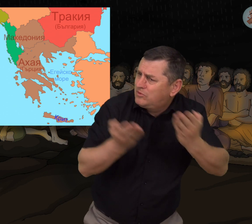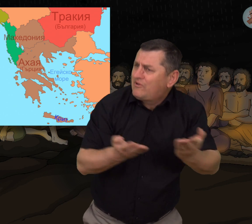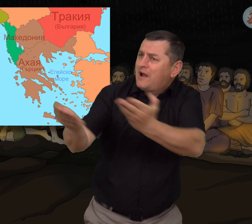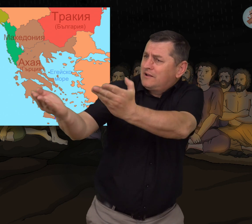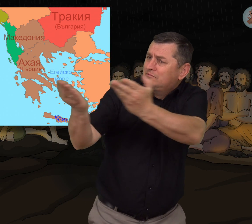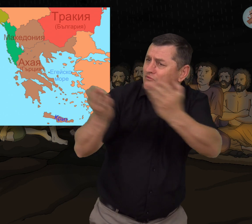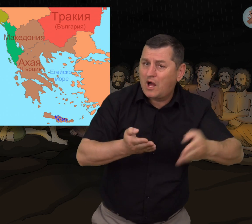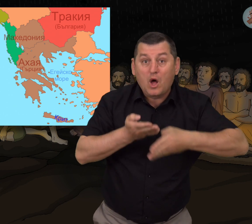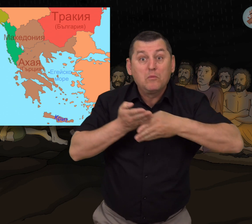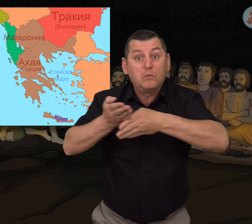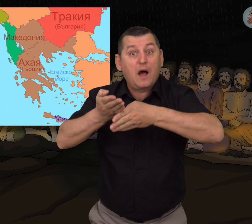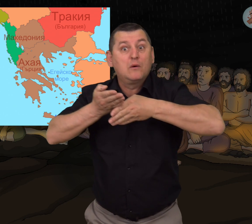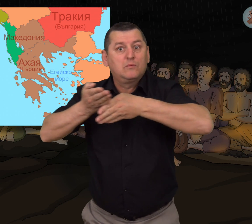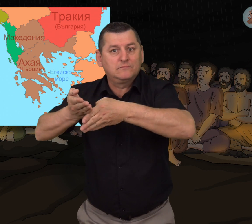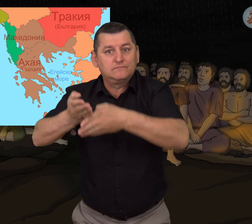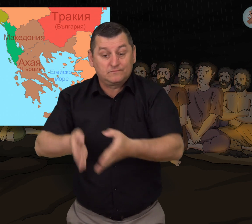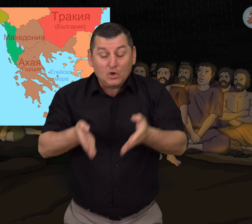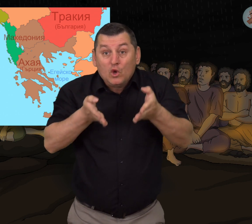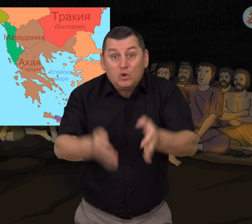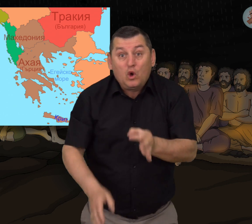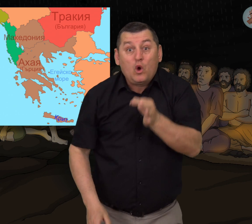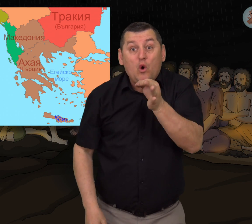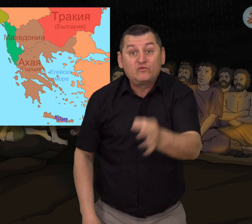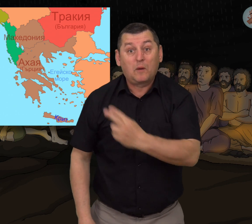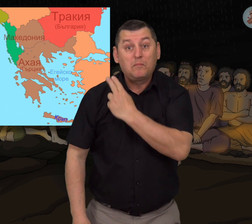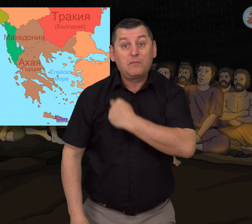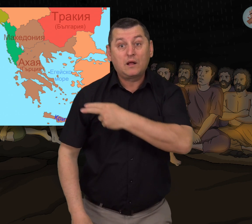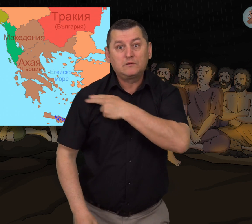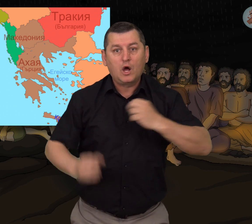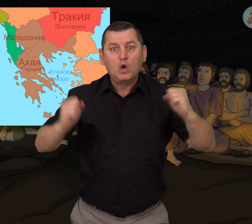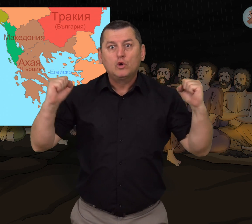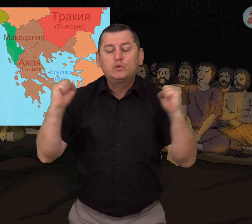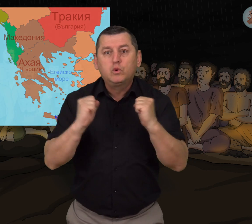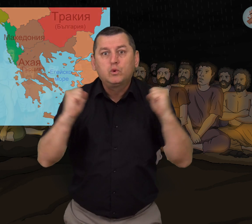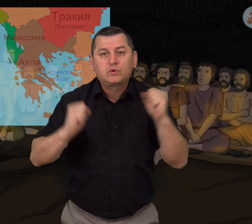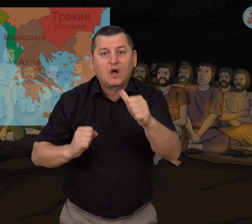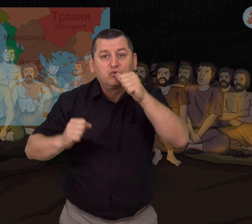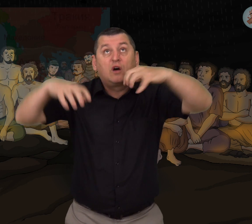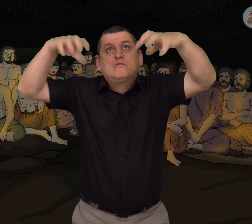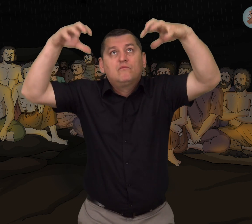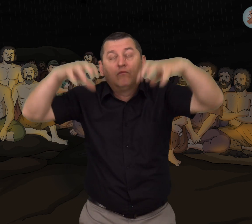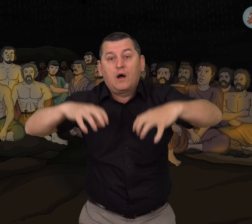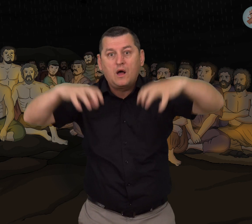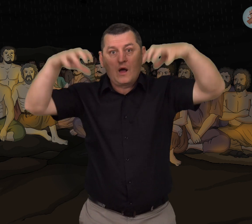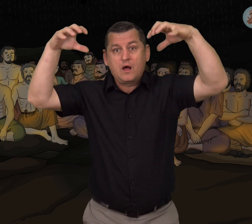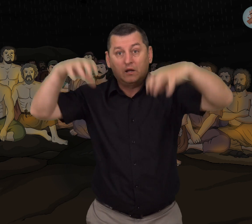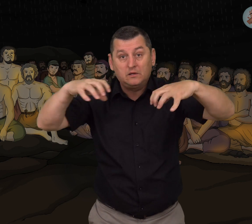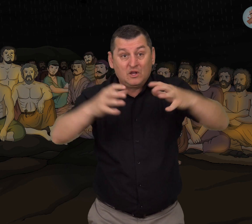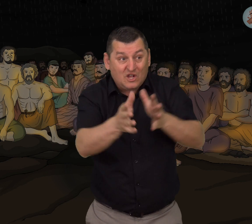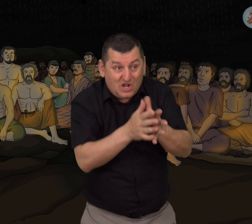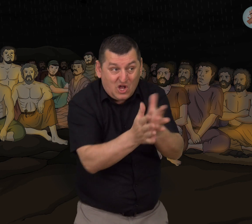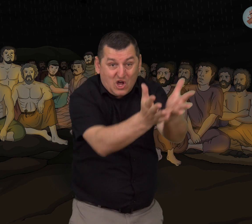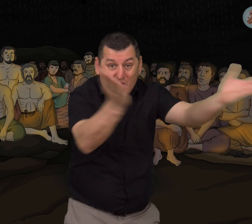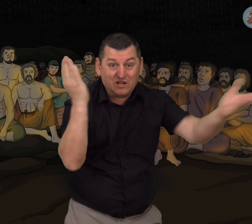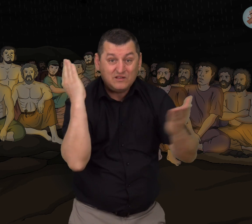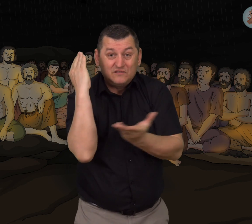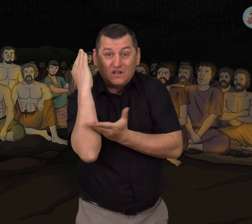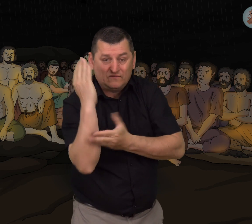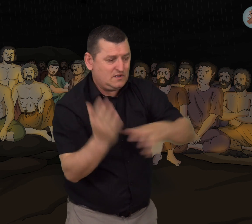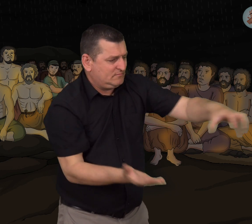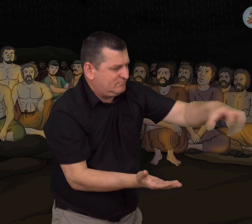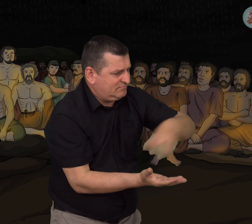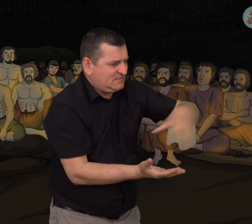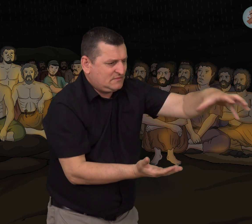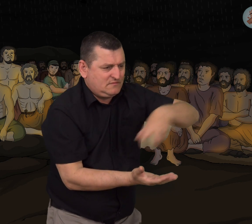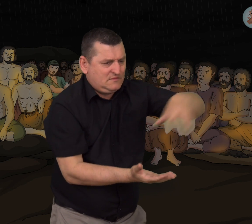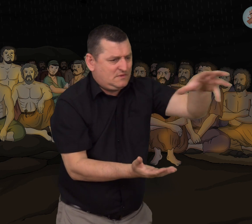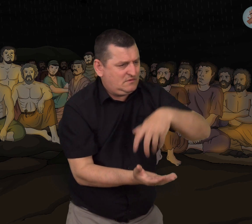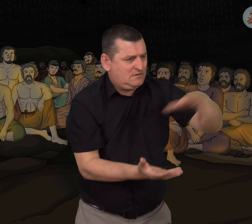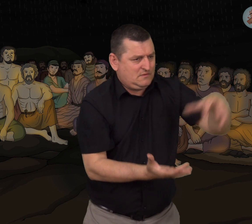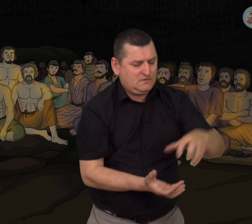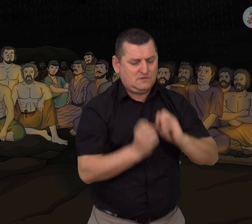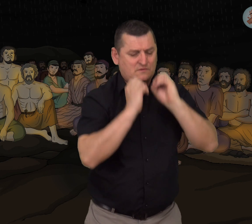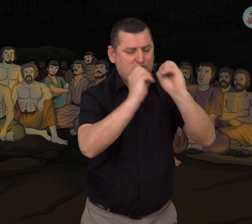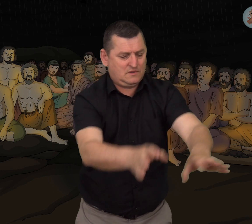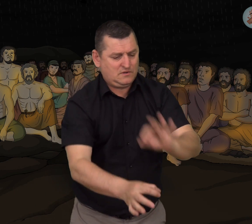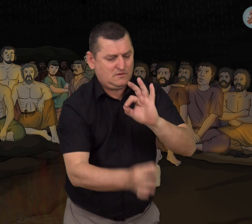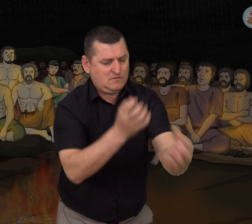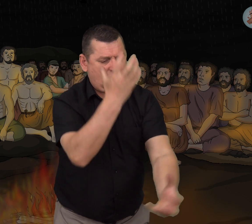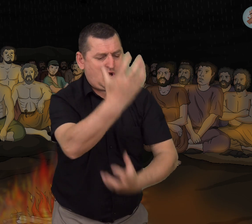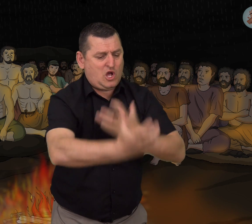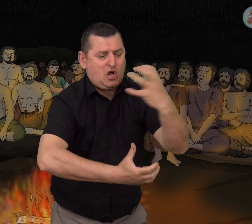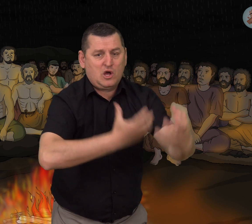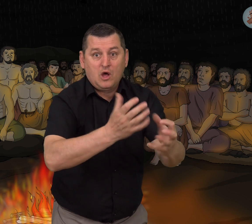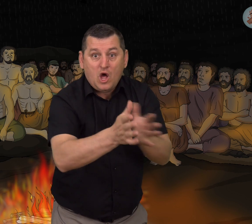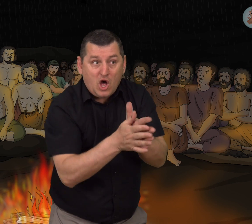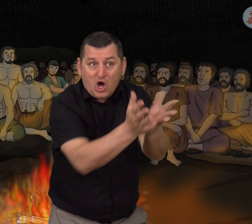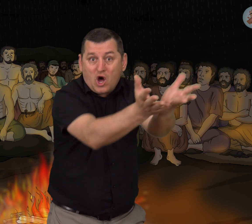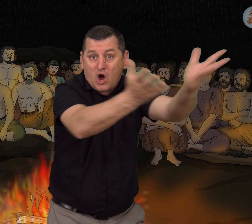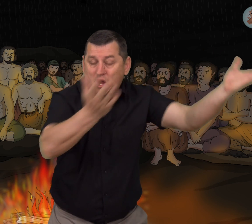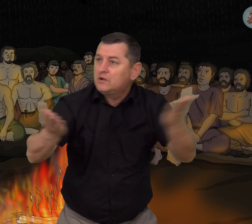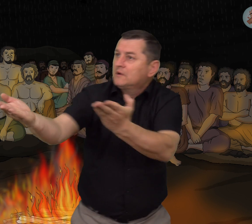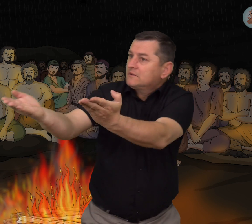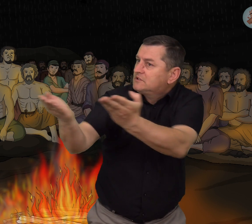The islanders showed us extraordinary kindness.